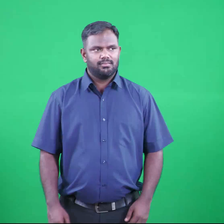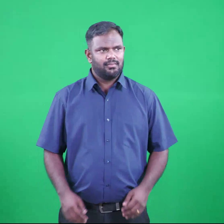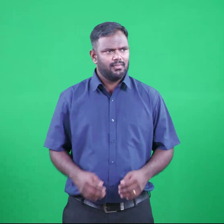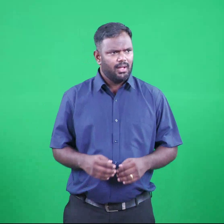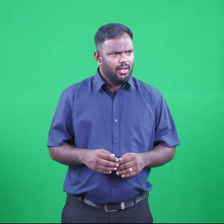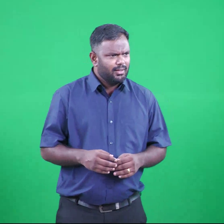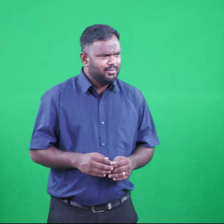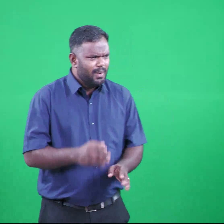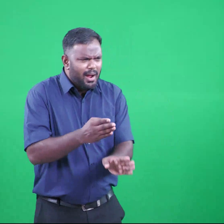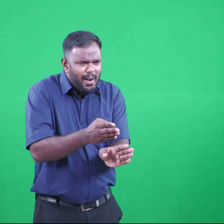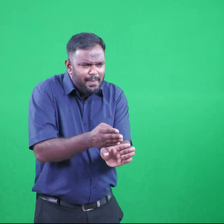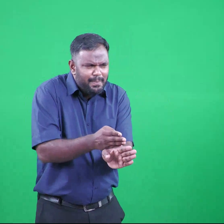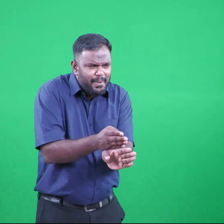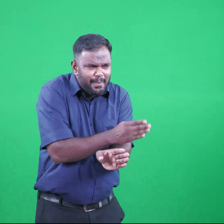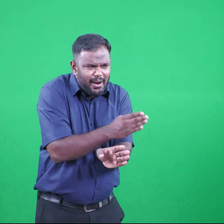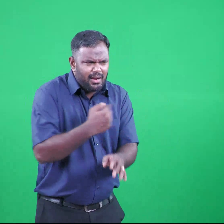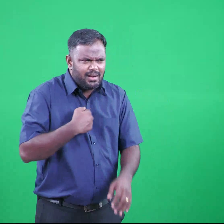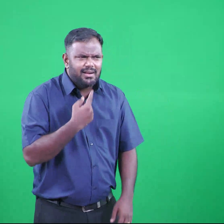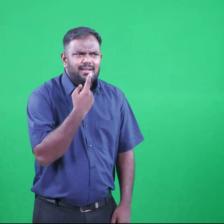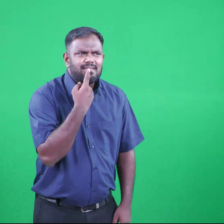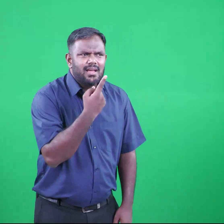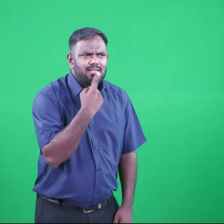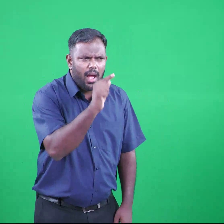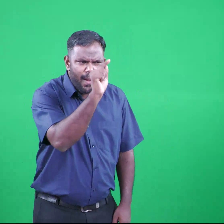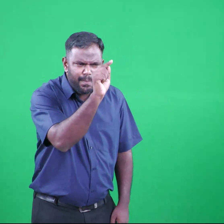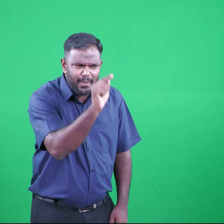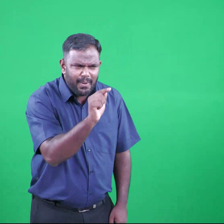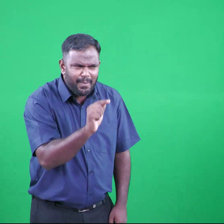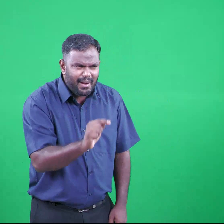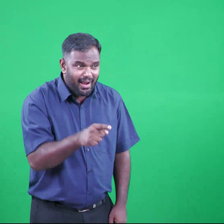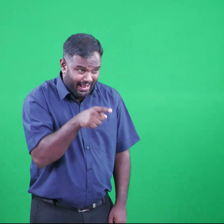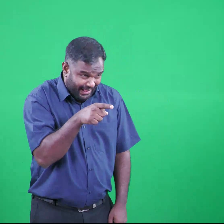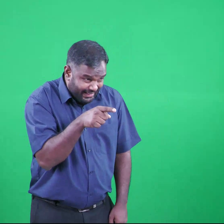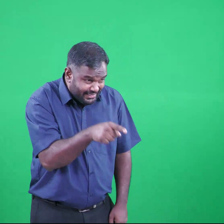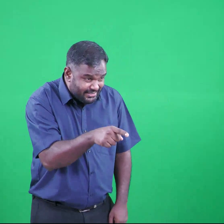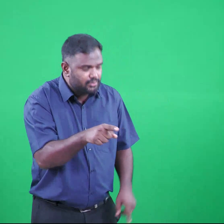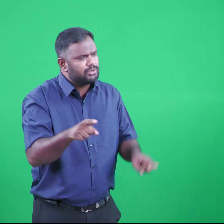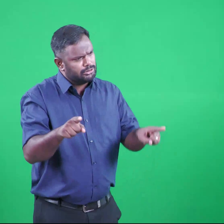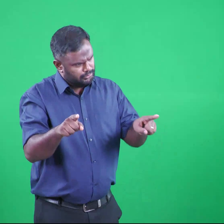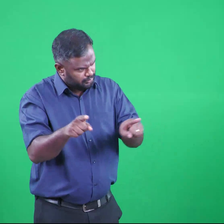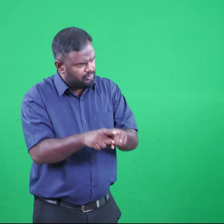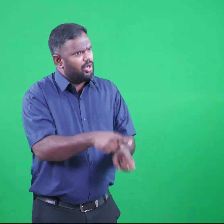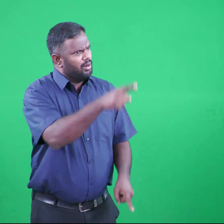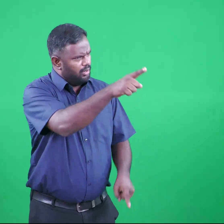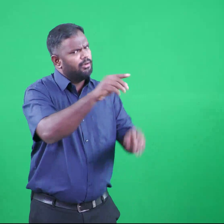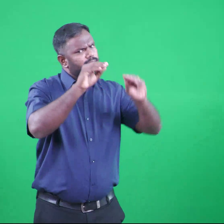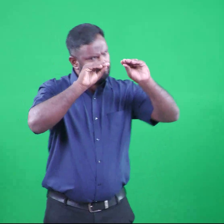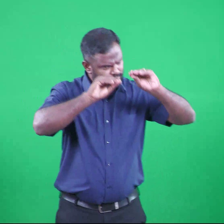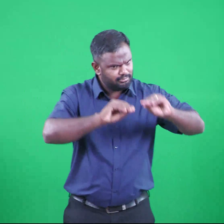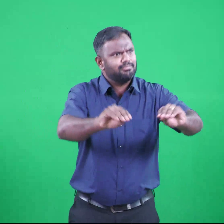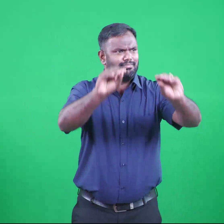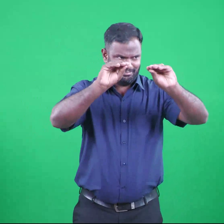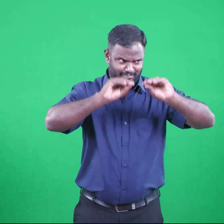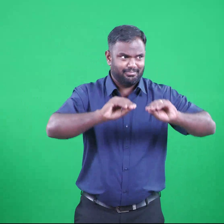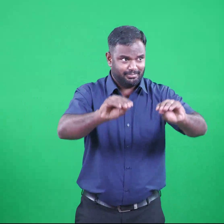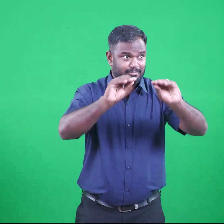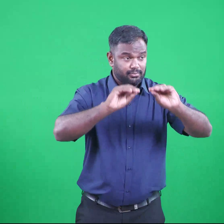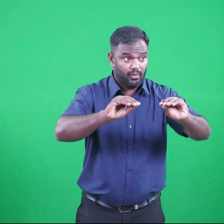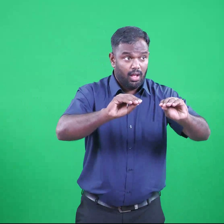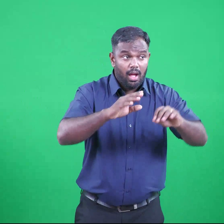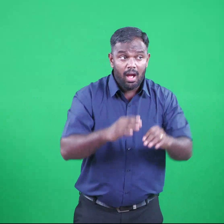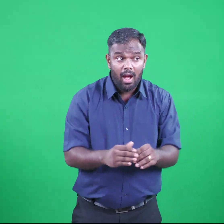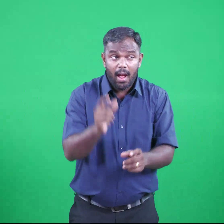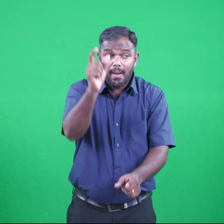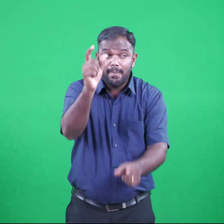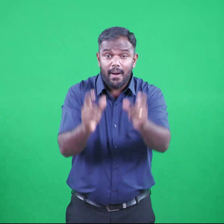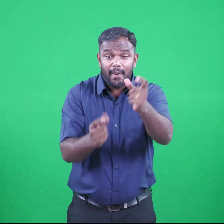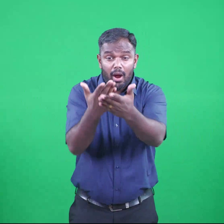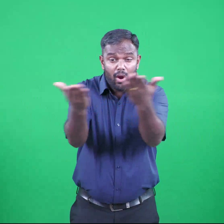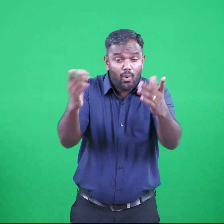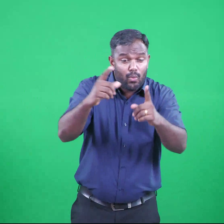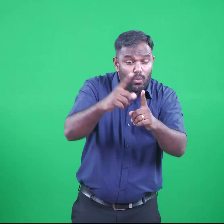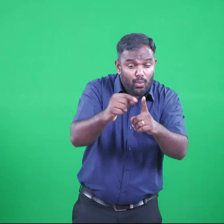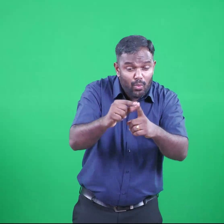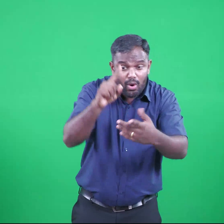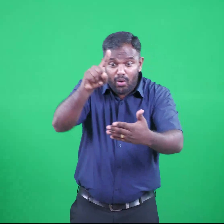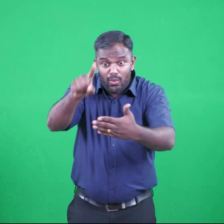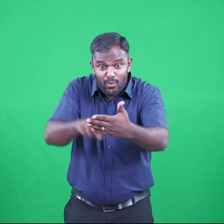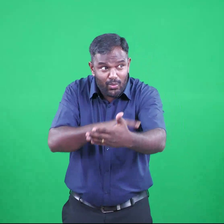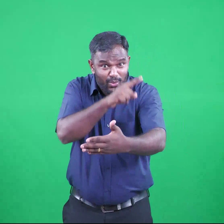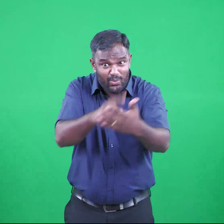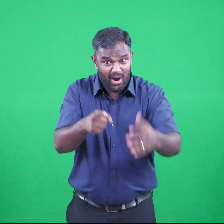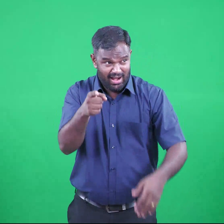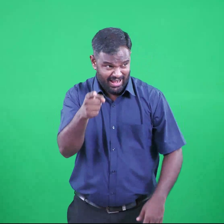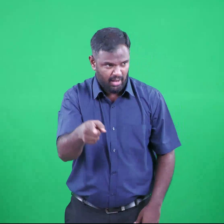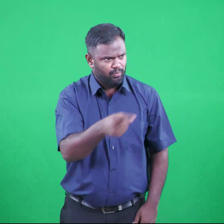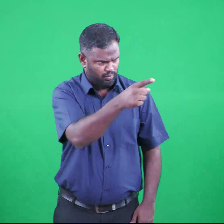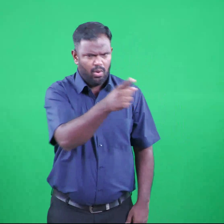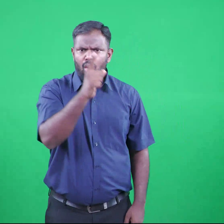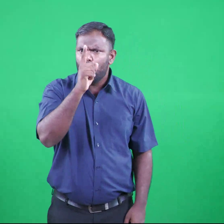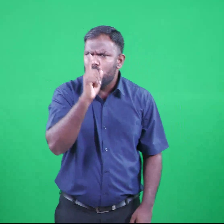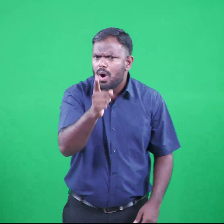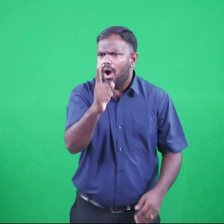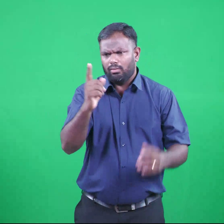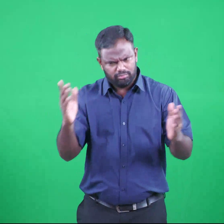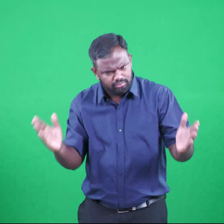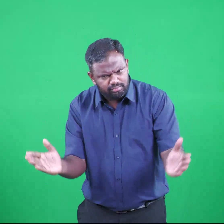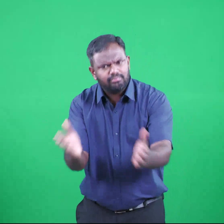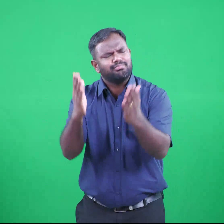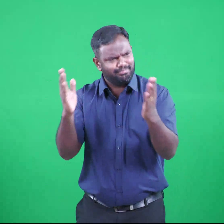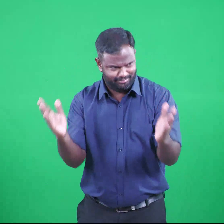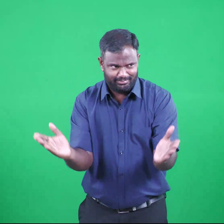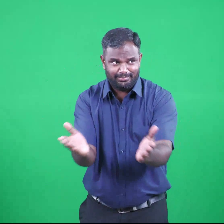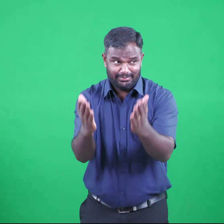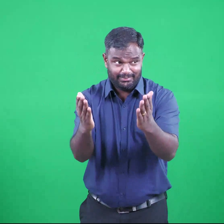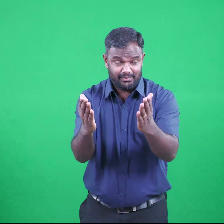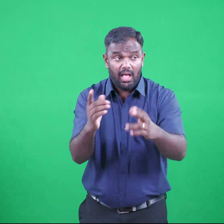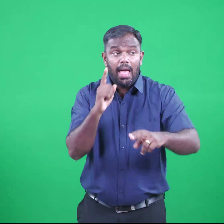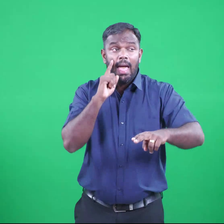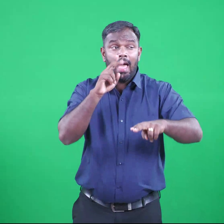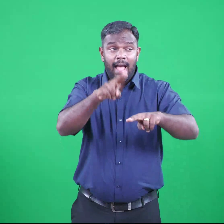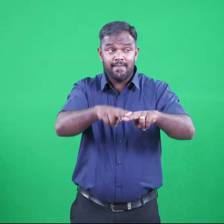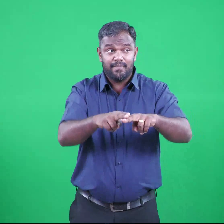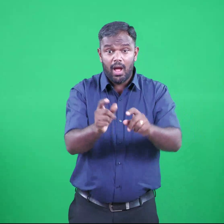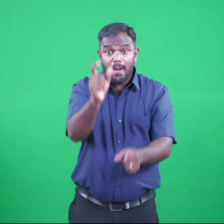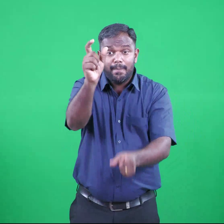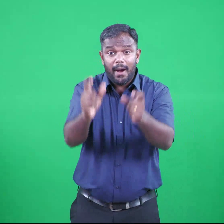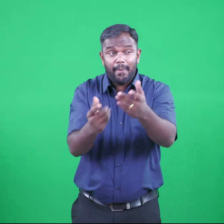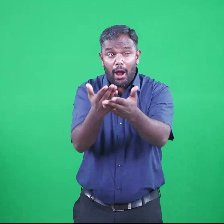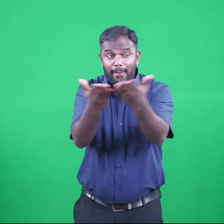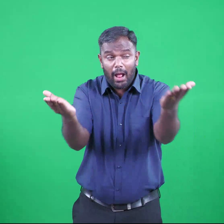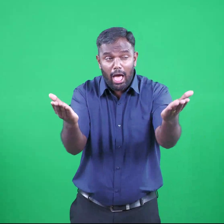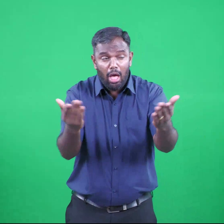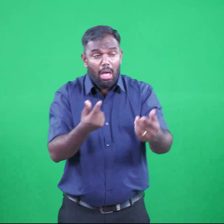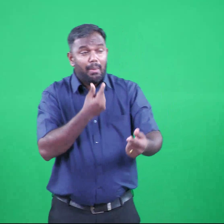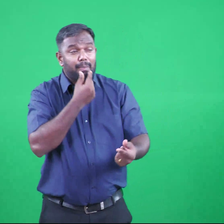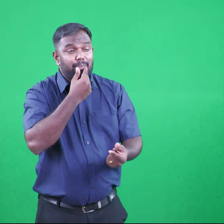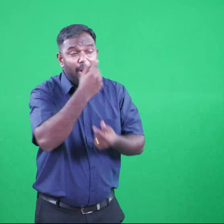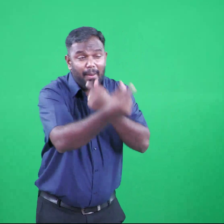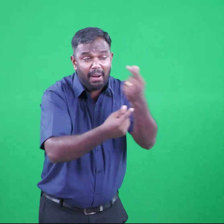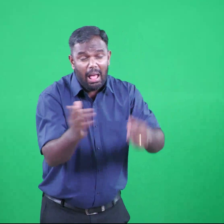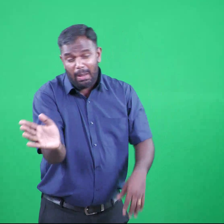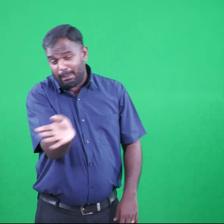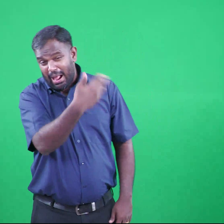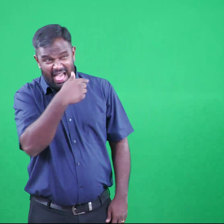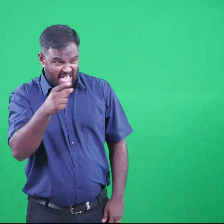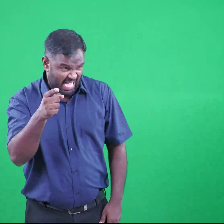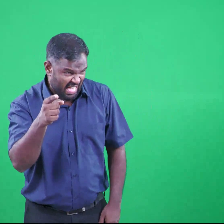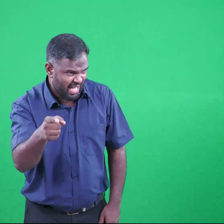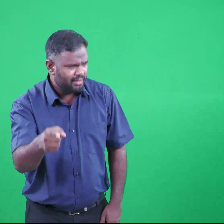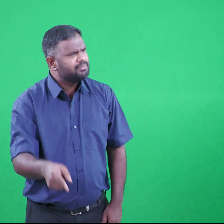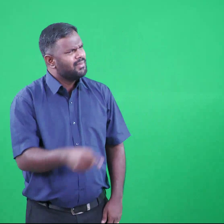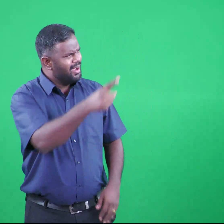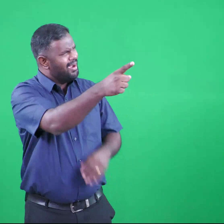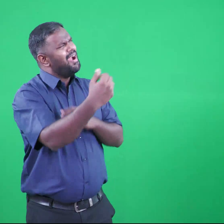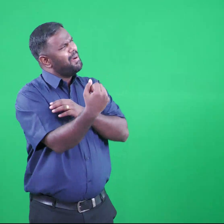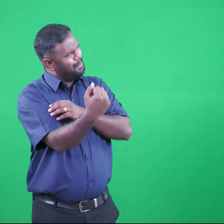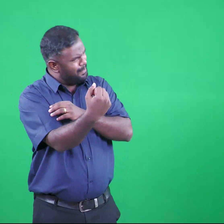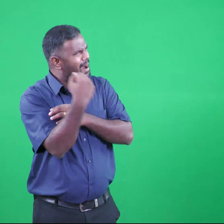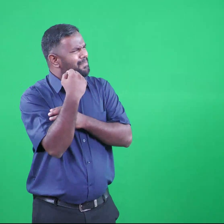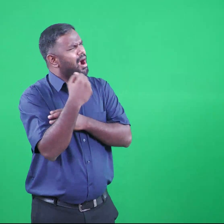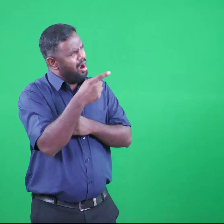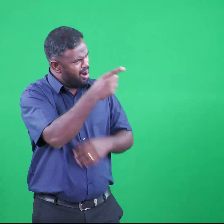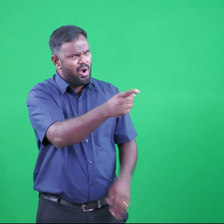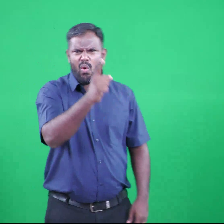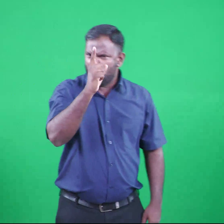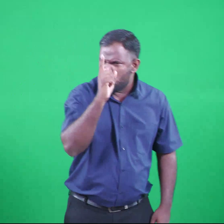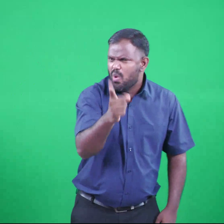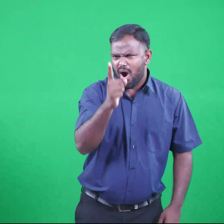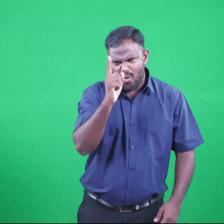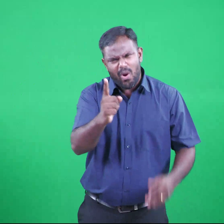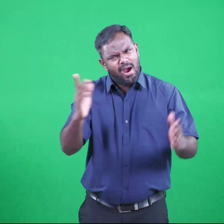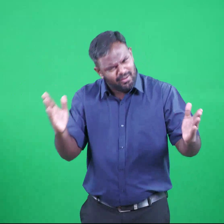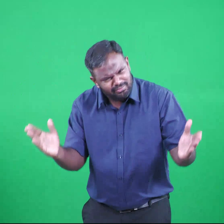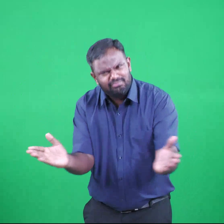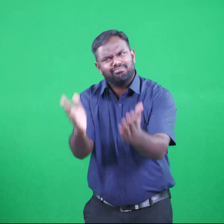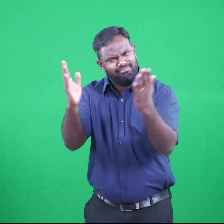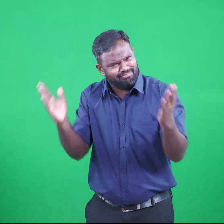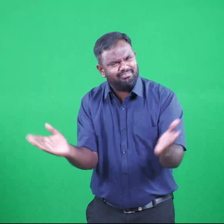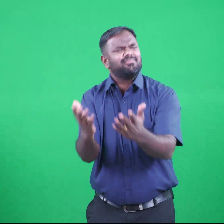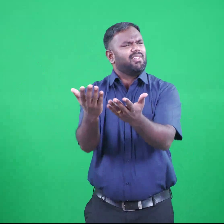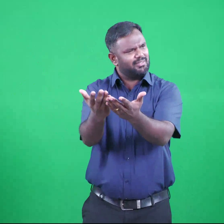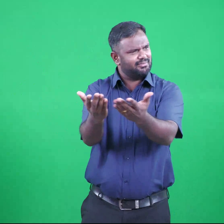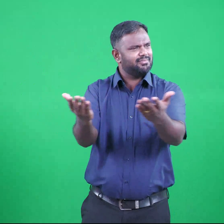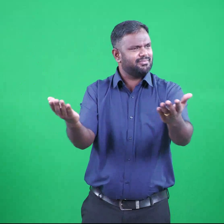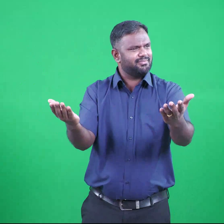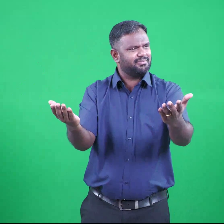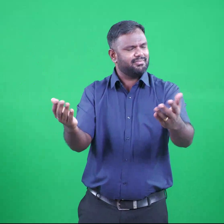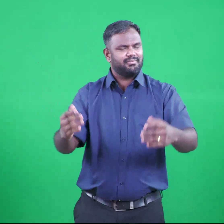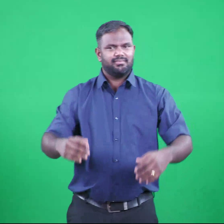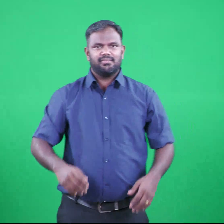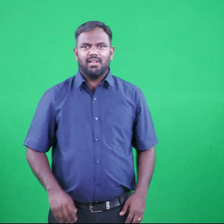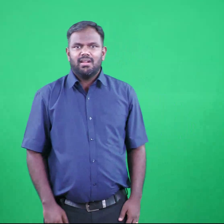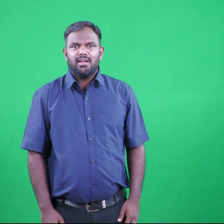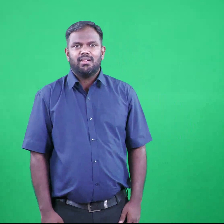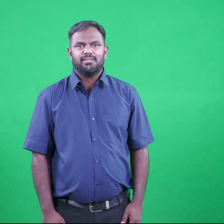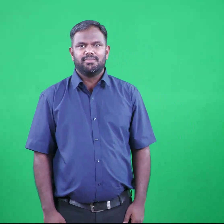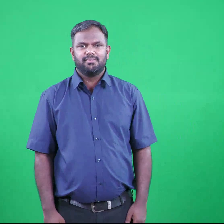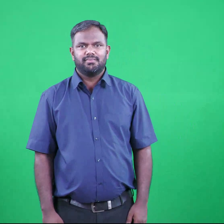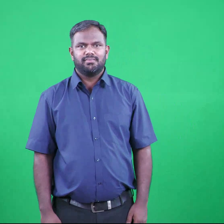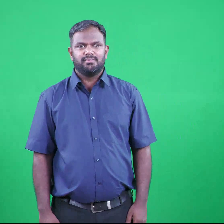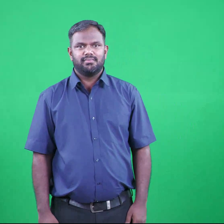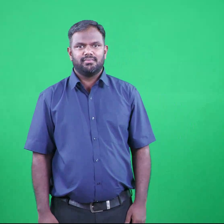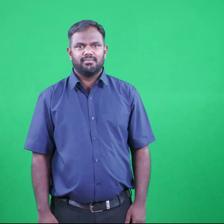Speak these things as you encourage and rebuke with all authority. Let no one despise you.